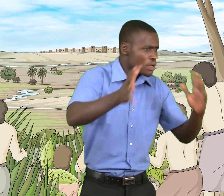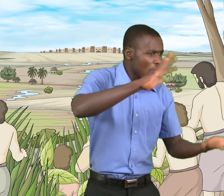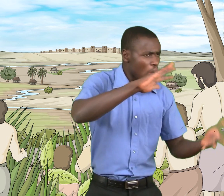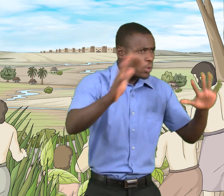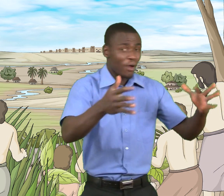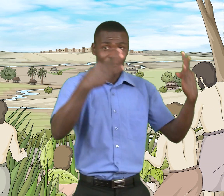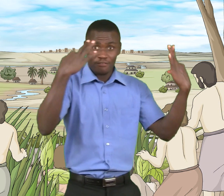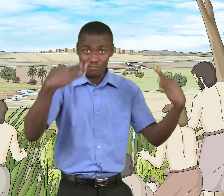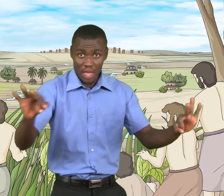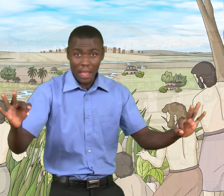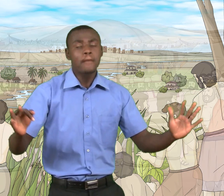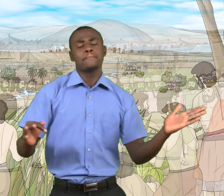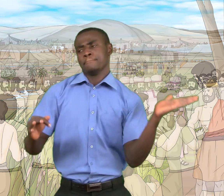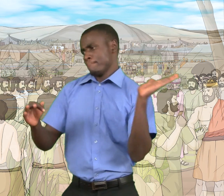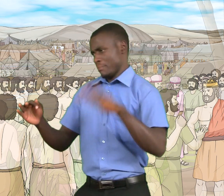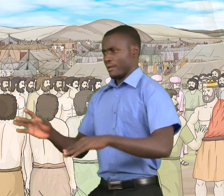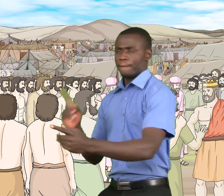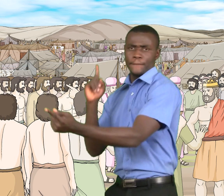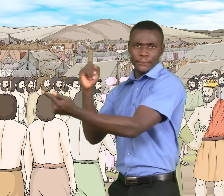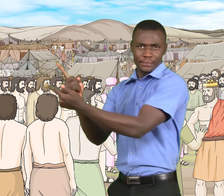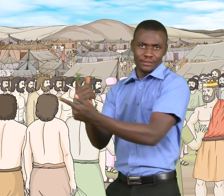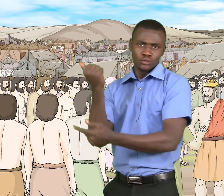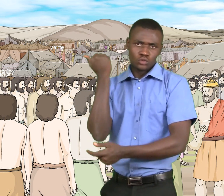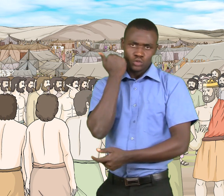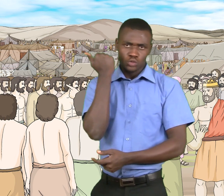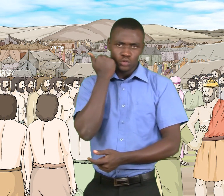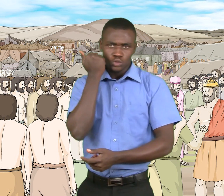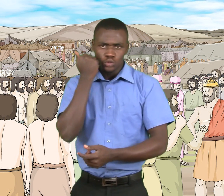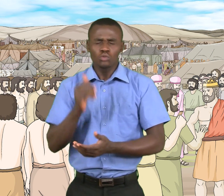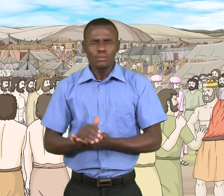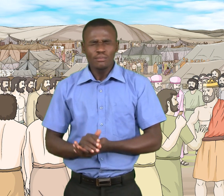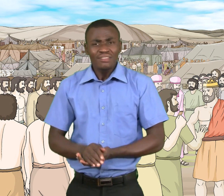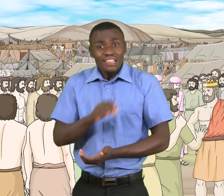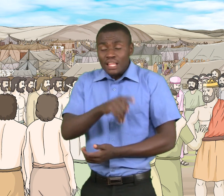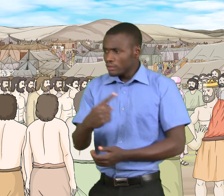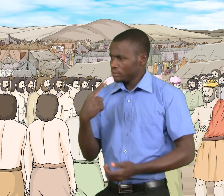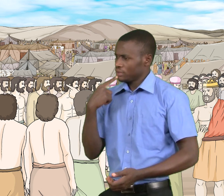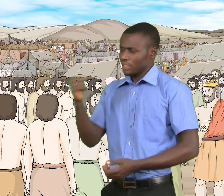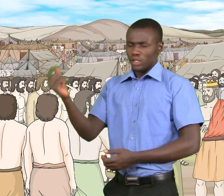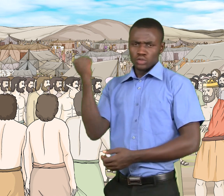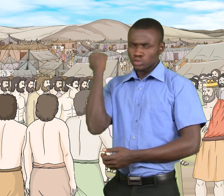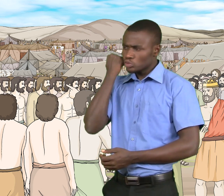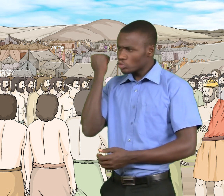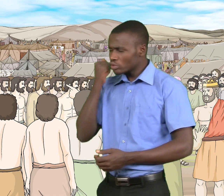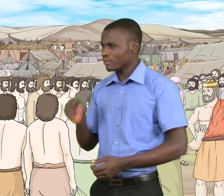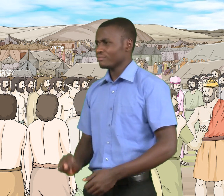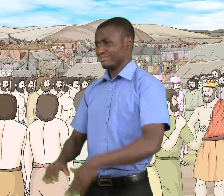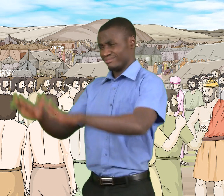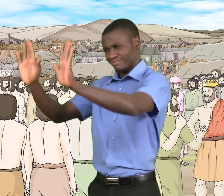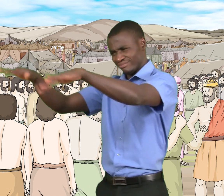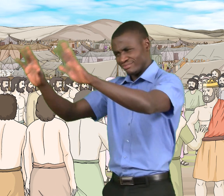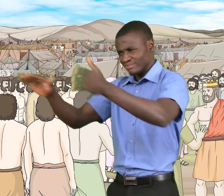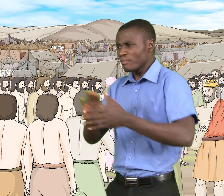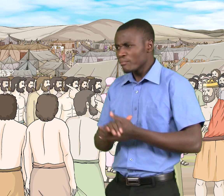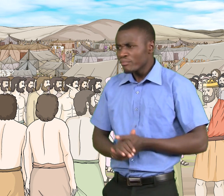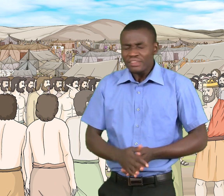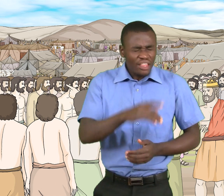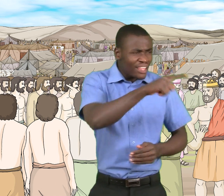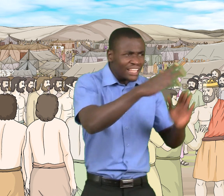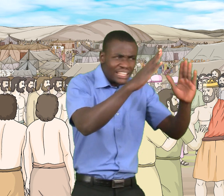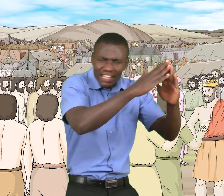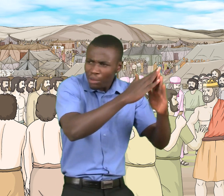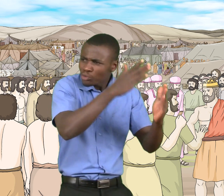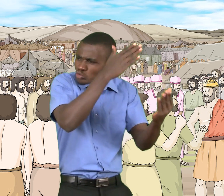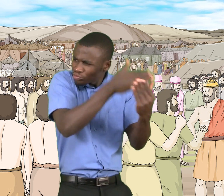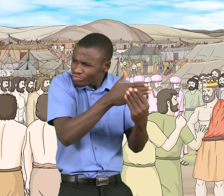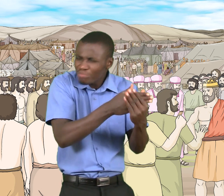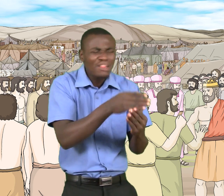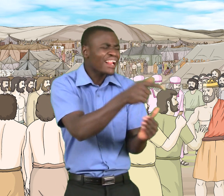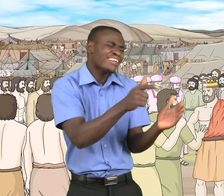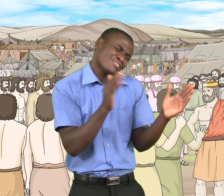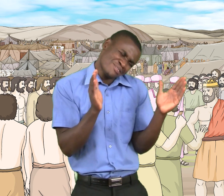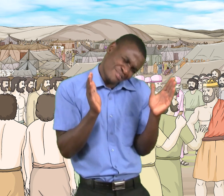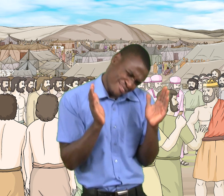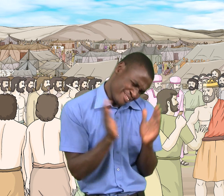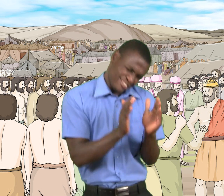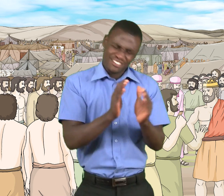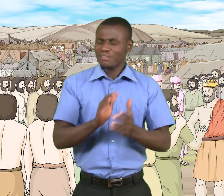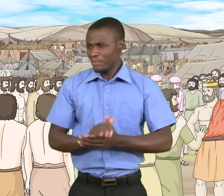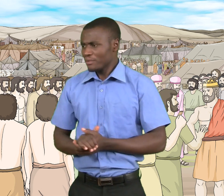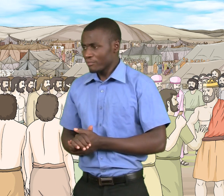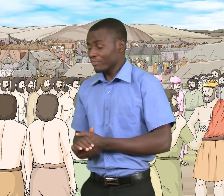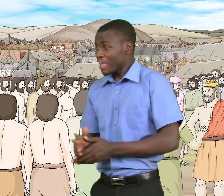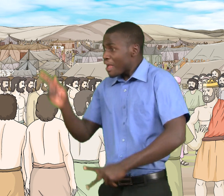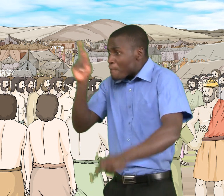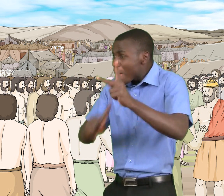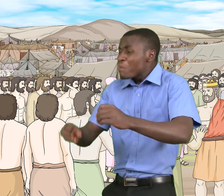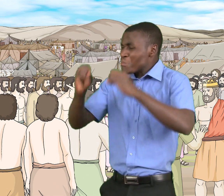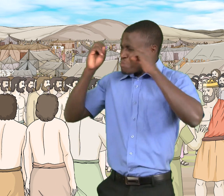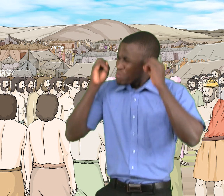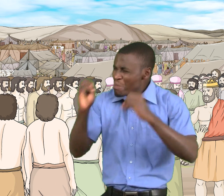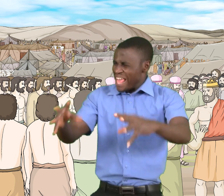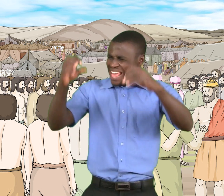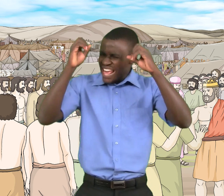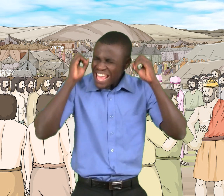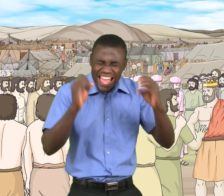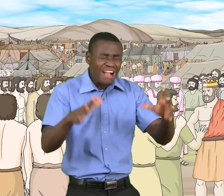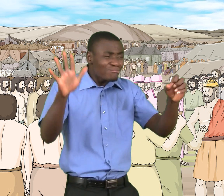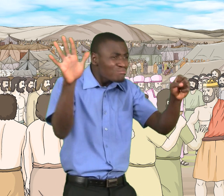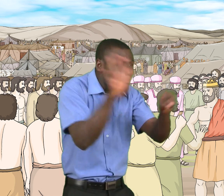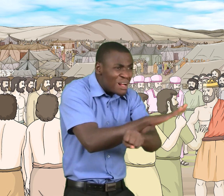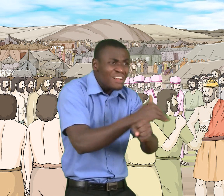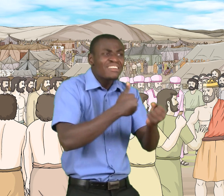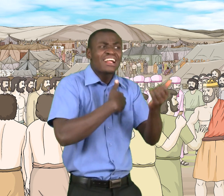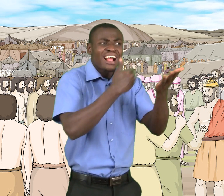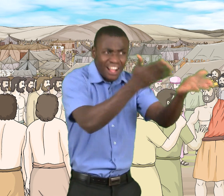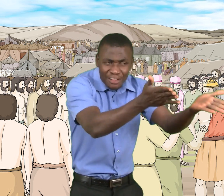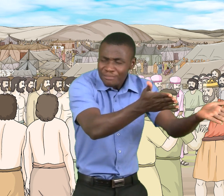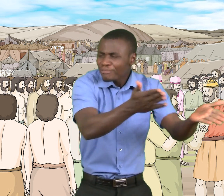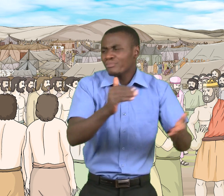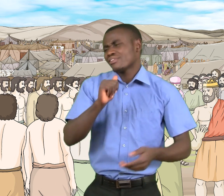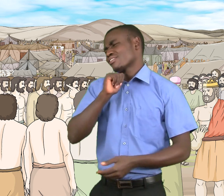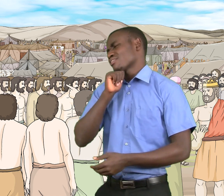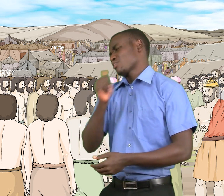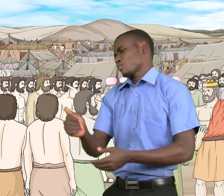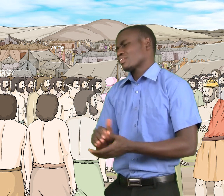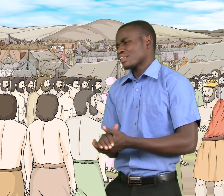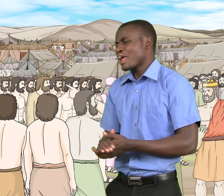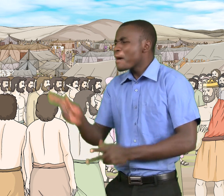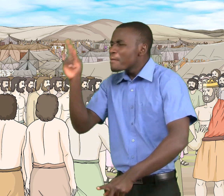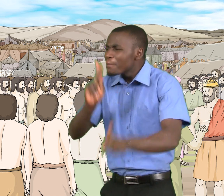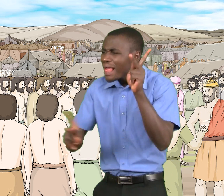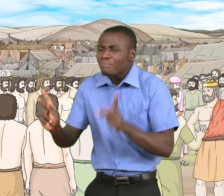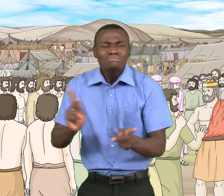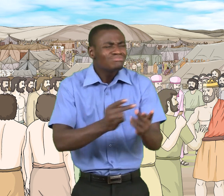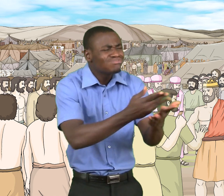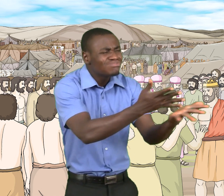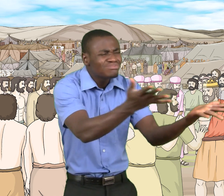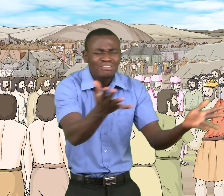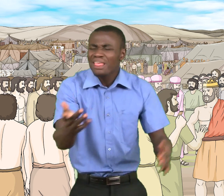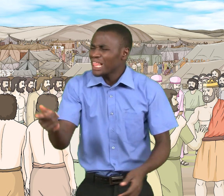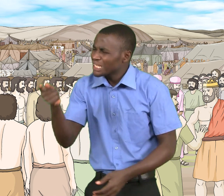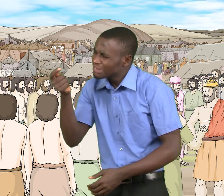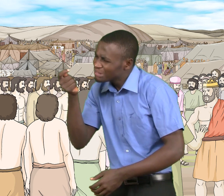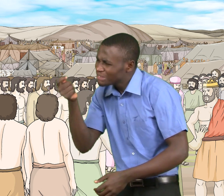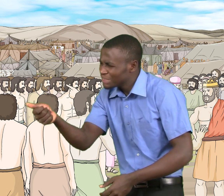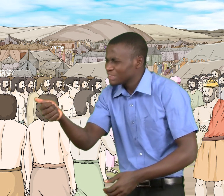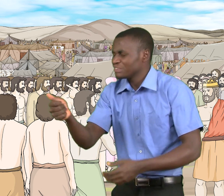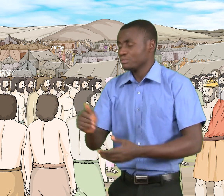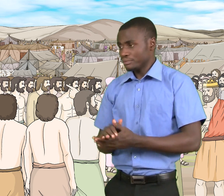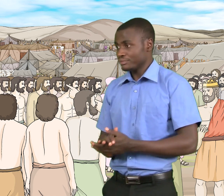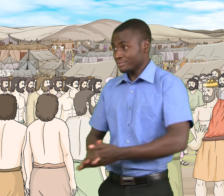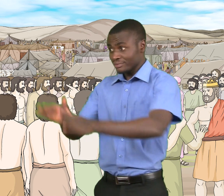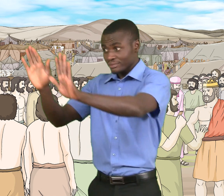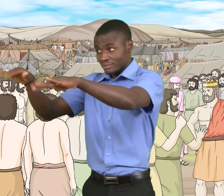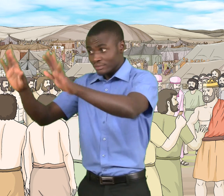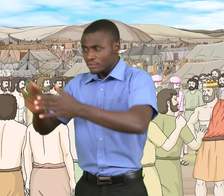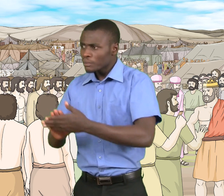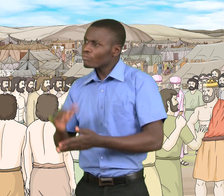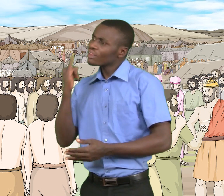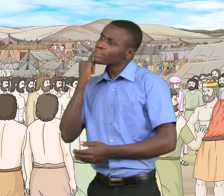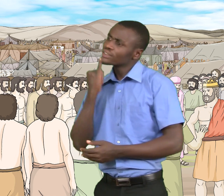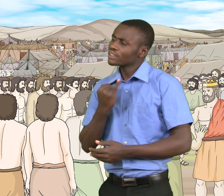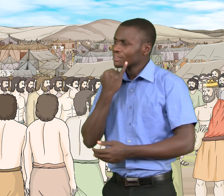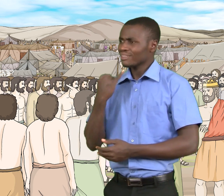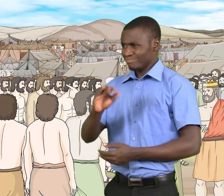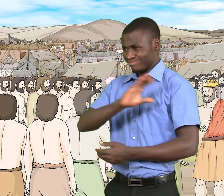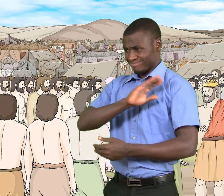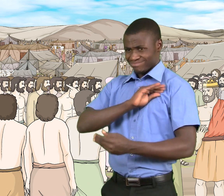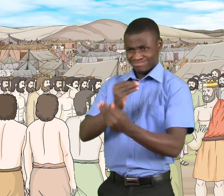On returning to Joshua, they reported, “There is no need to send all the people;